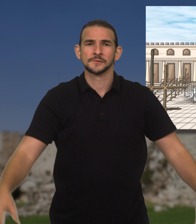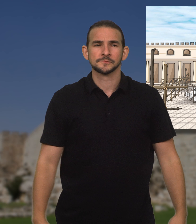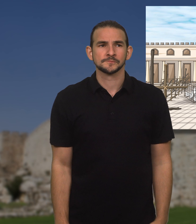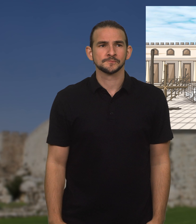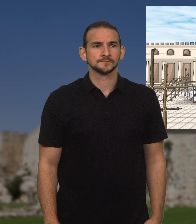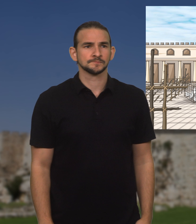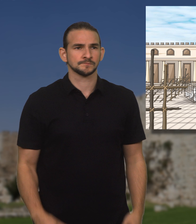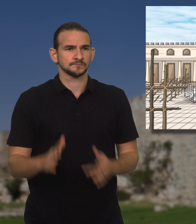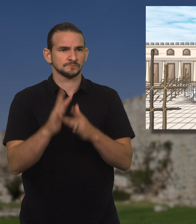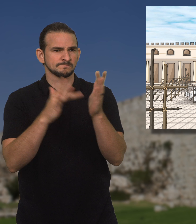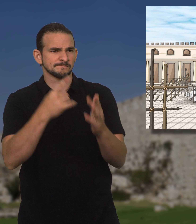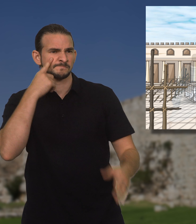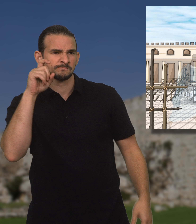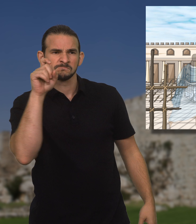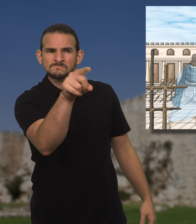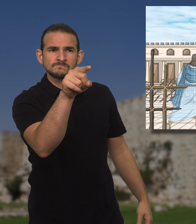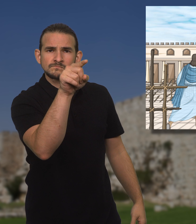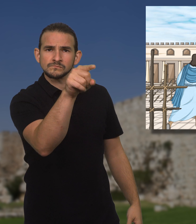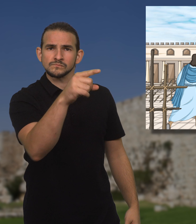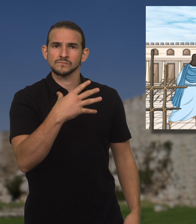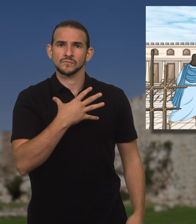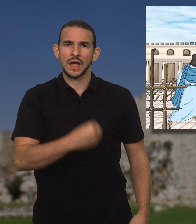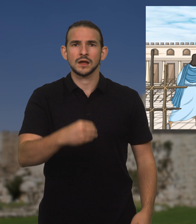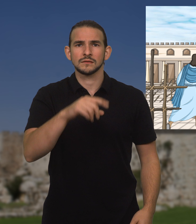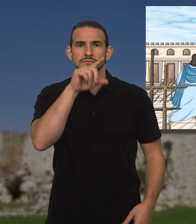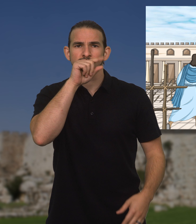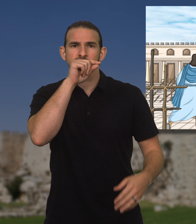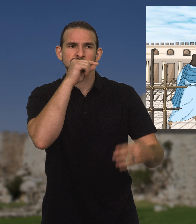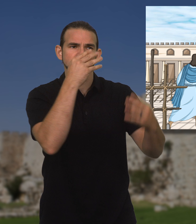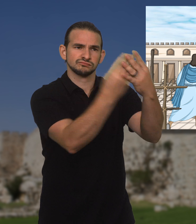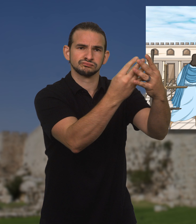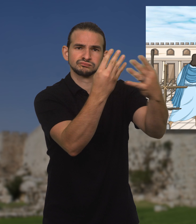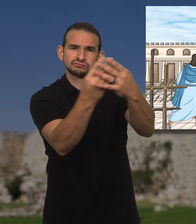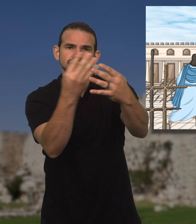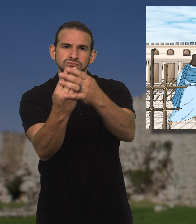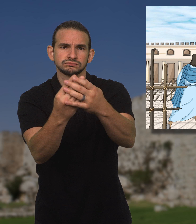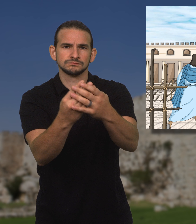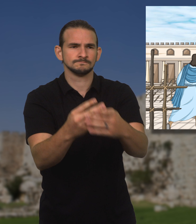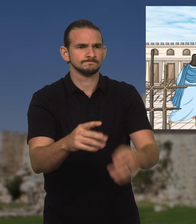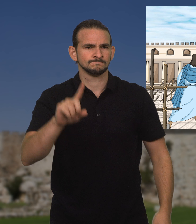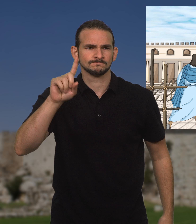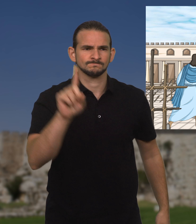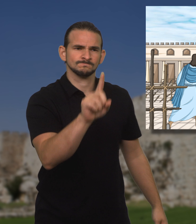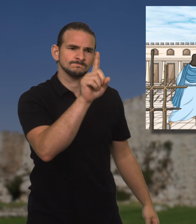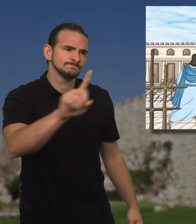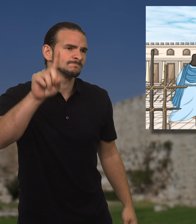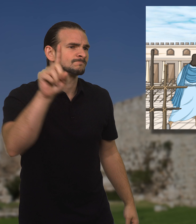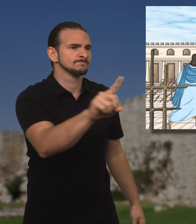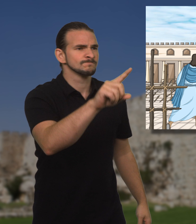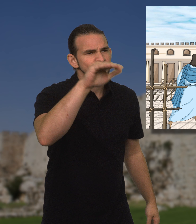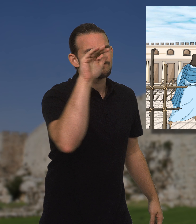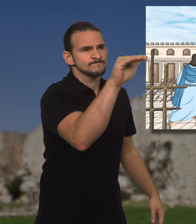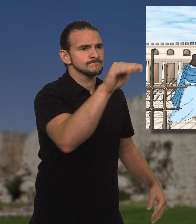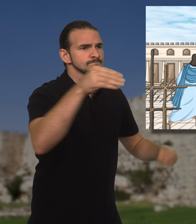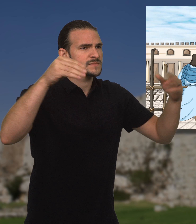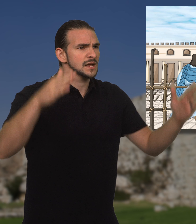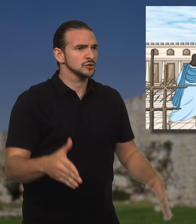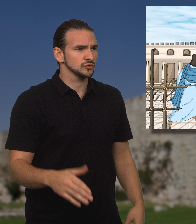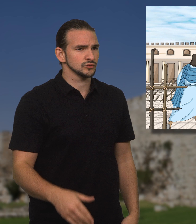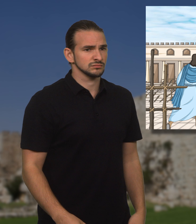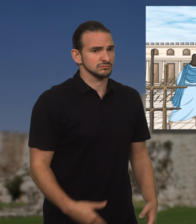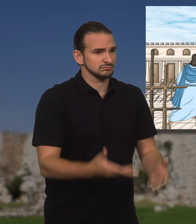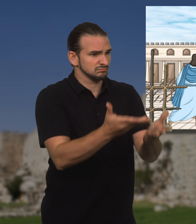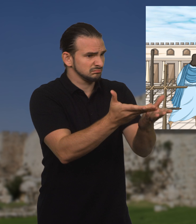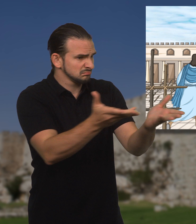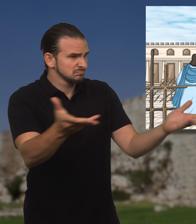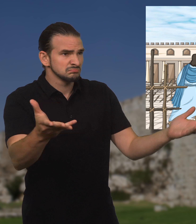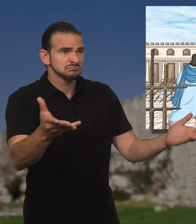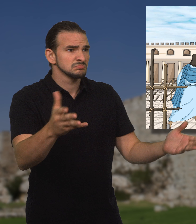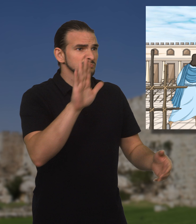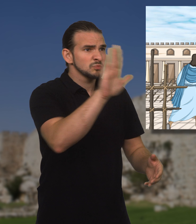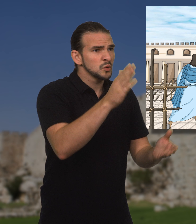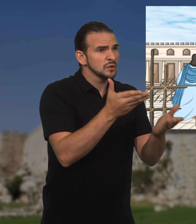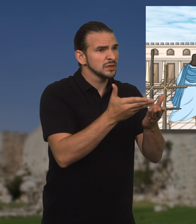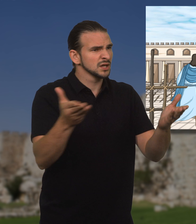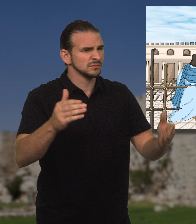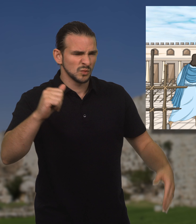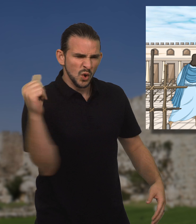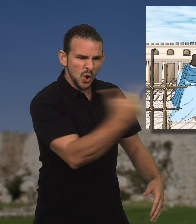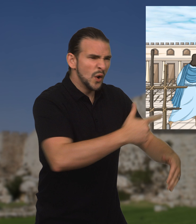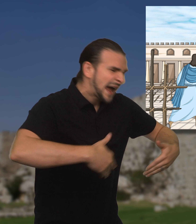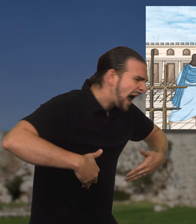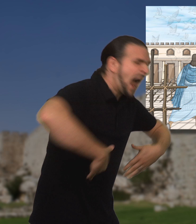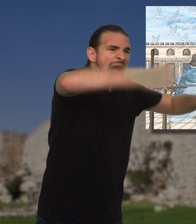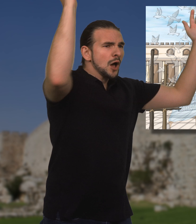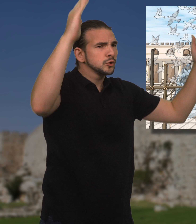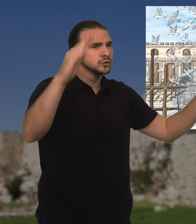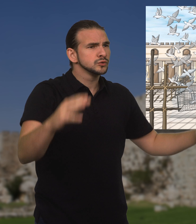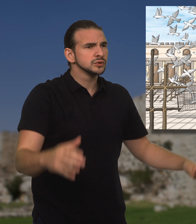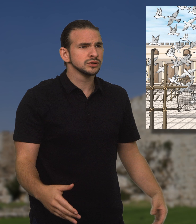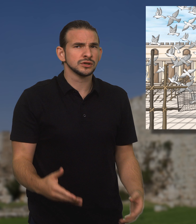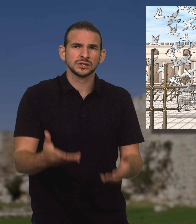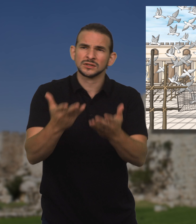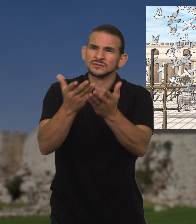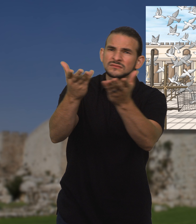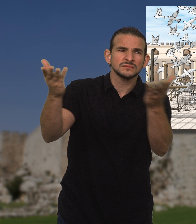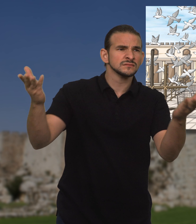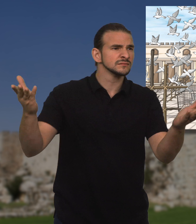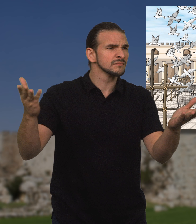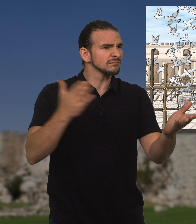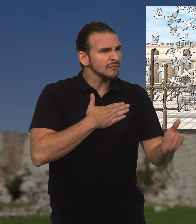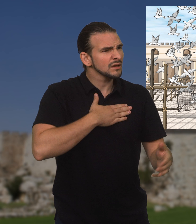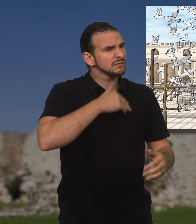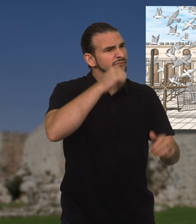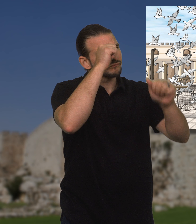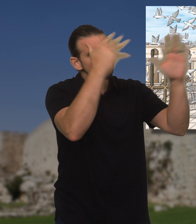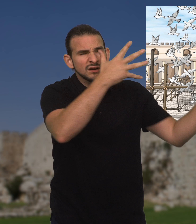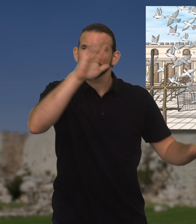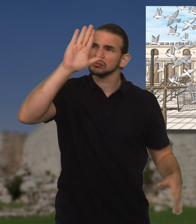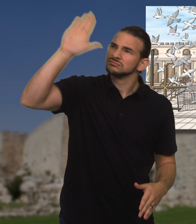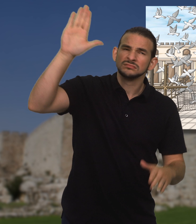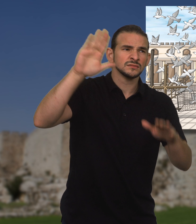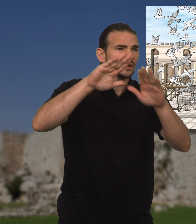To those selling doves He said, “Get these out of here!